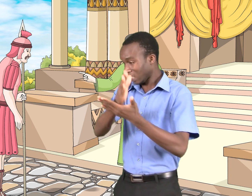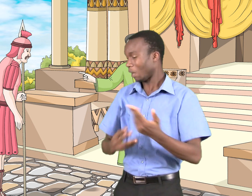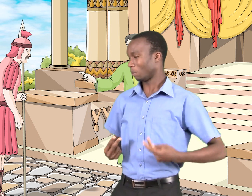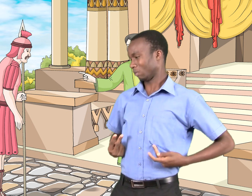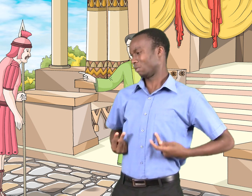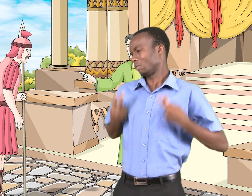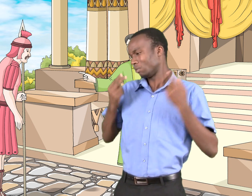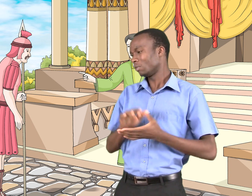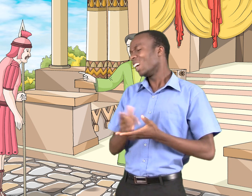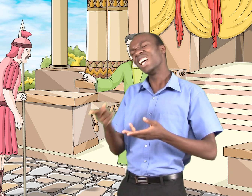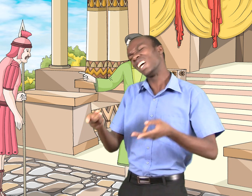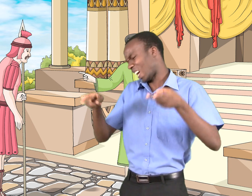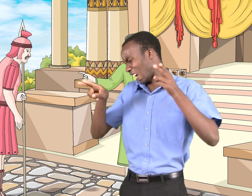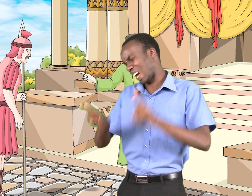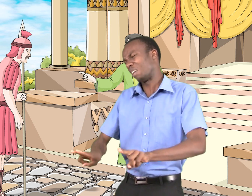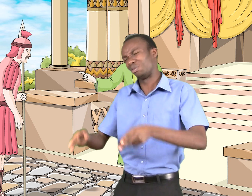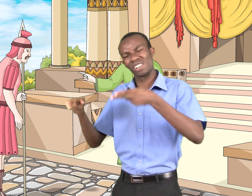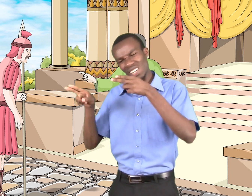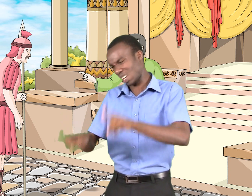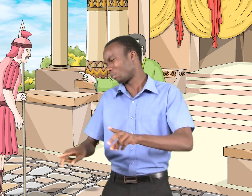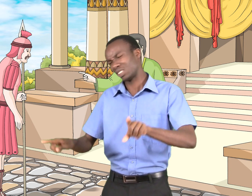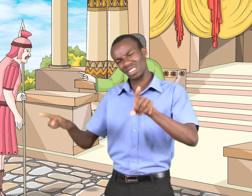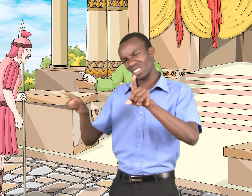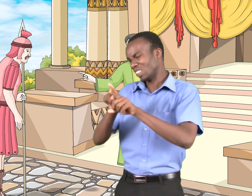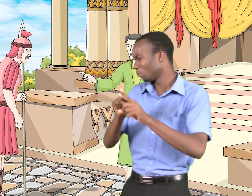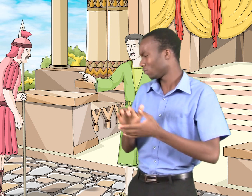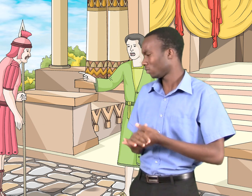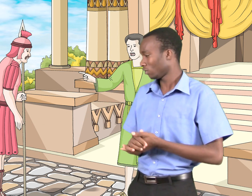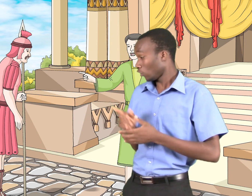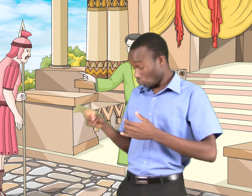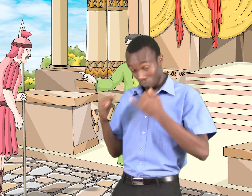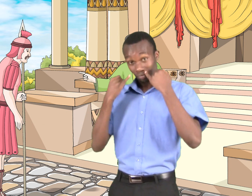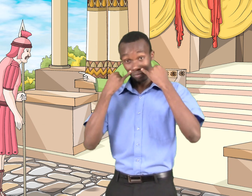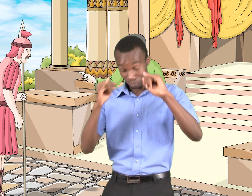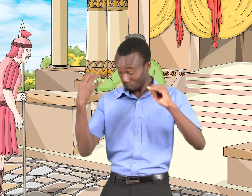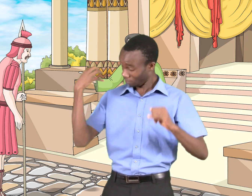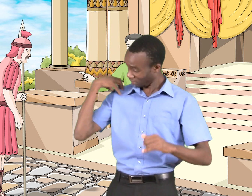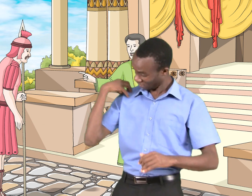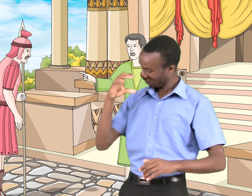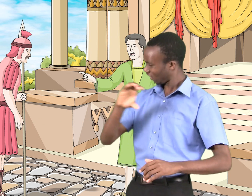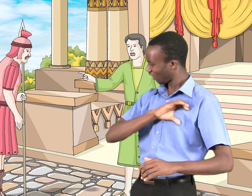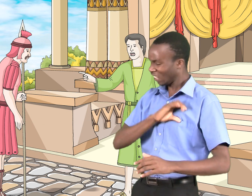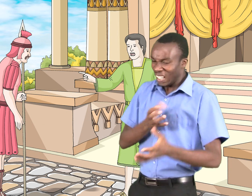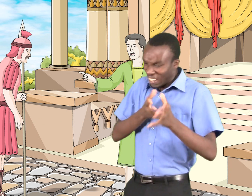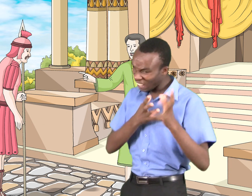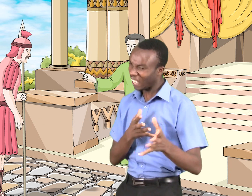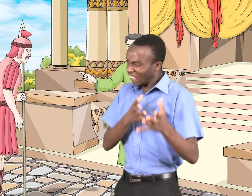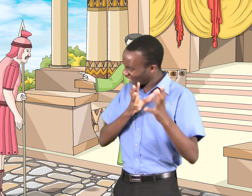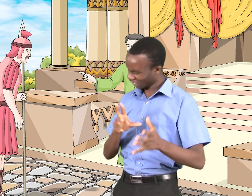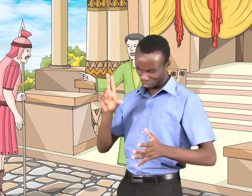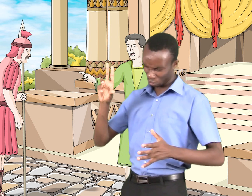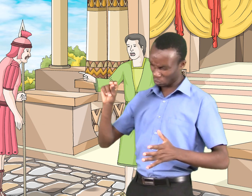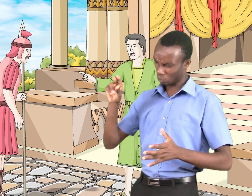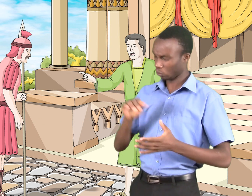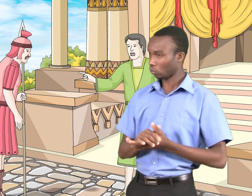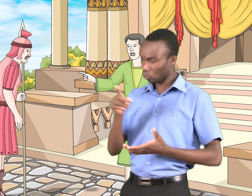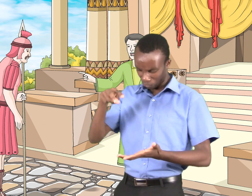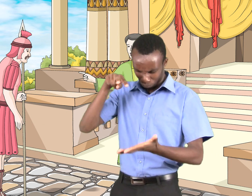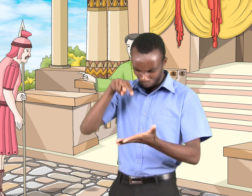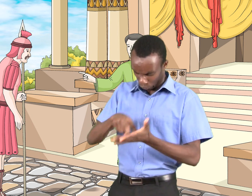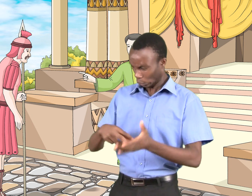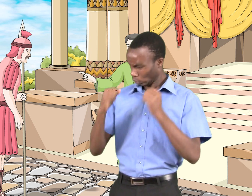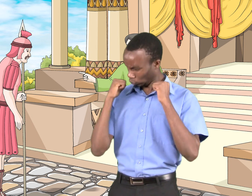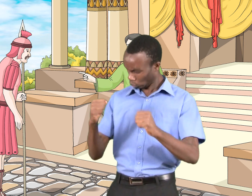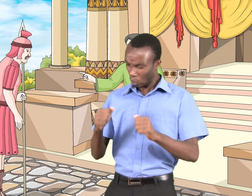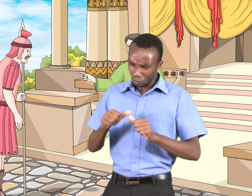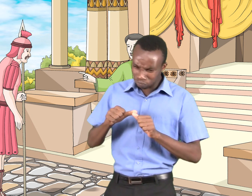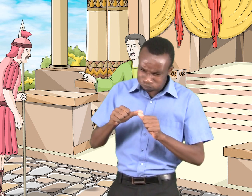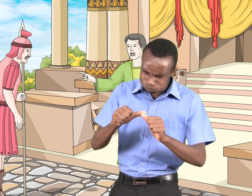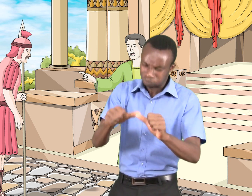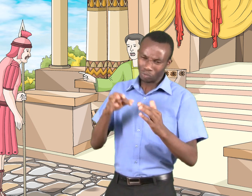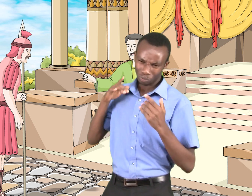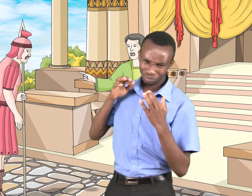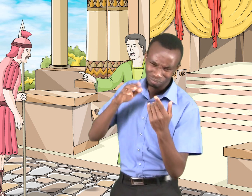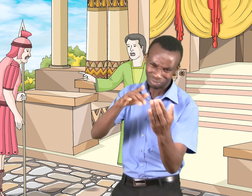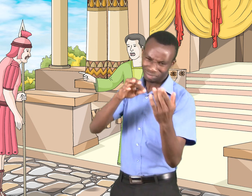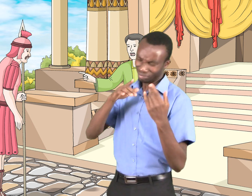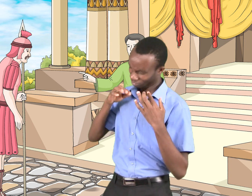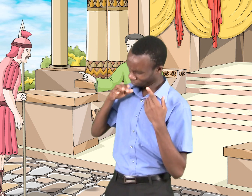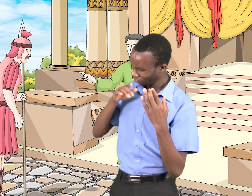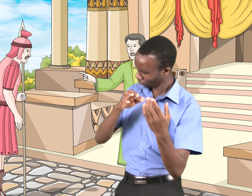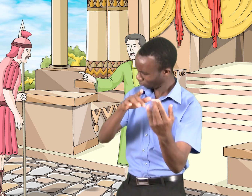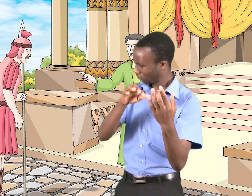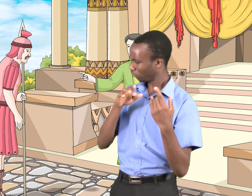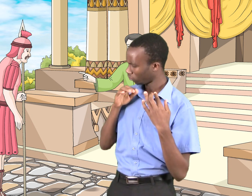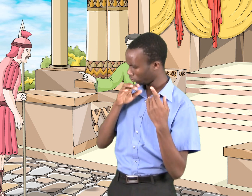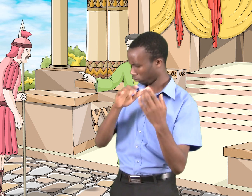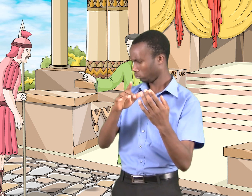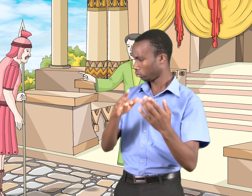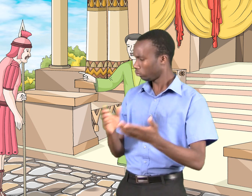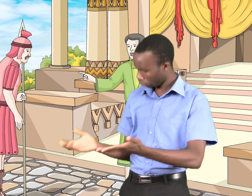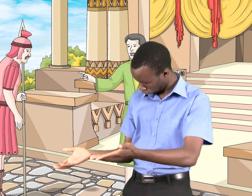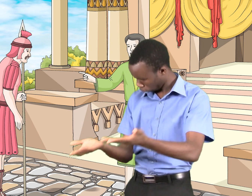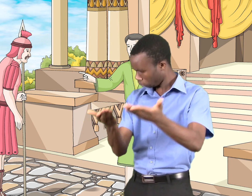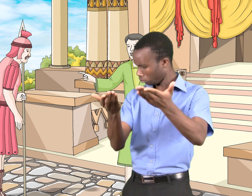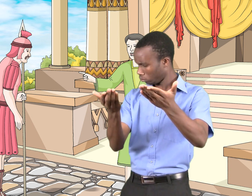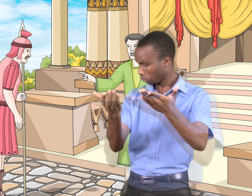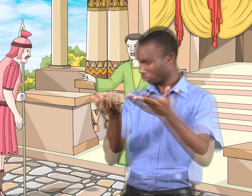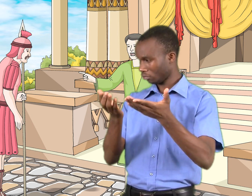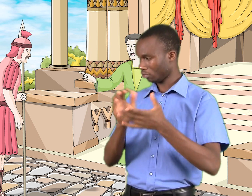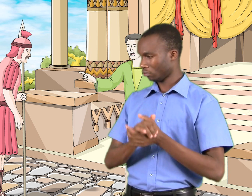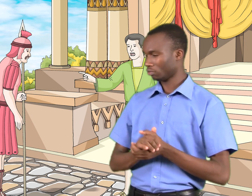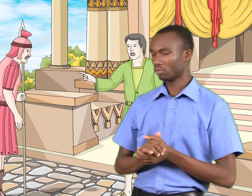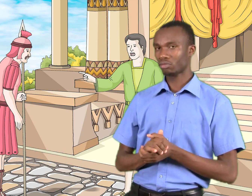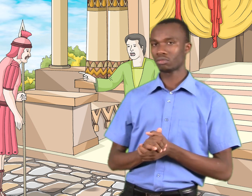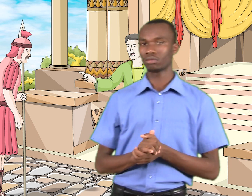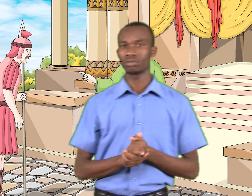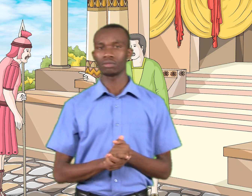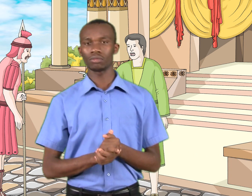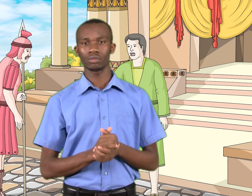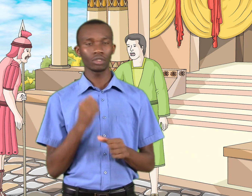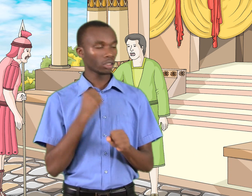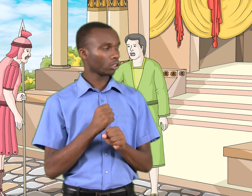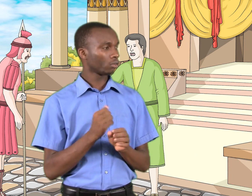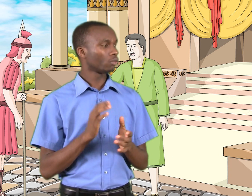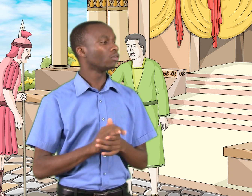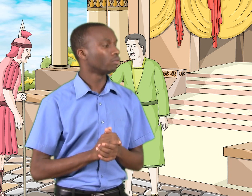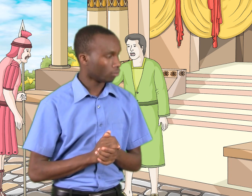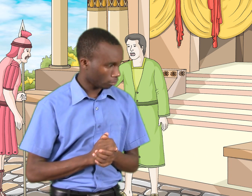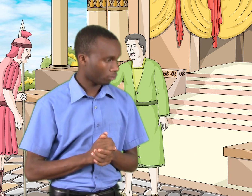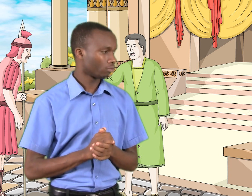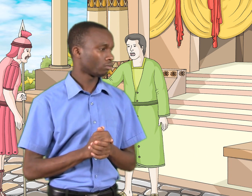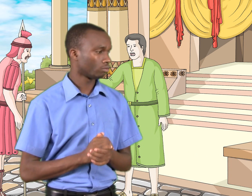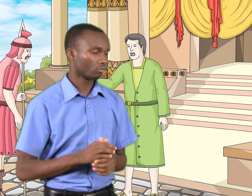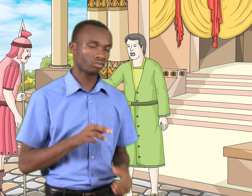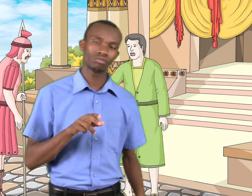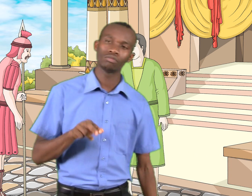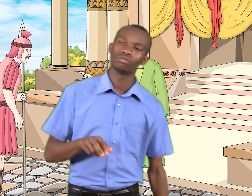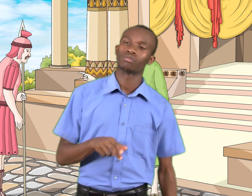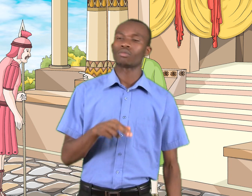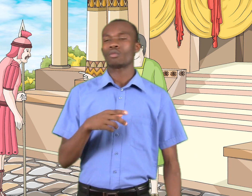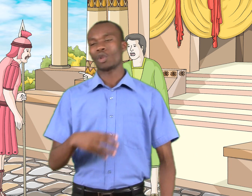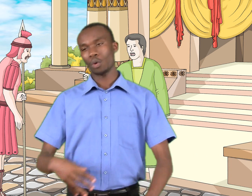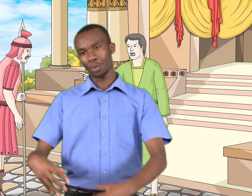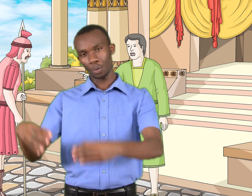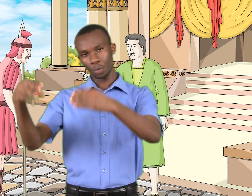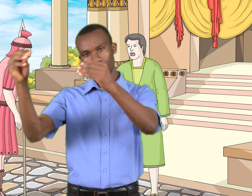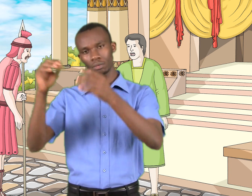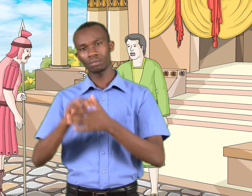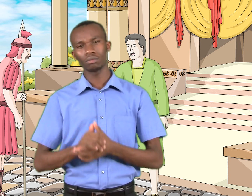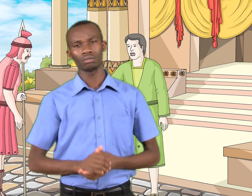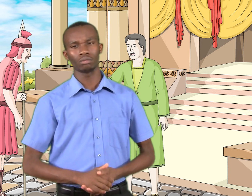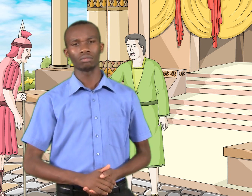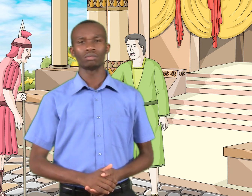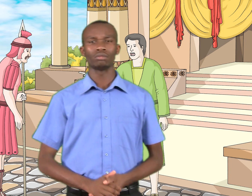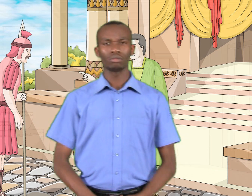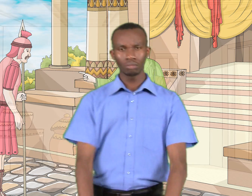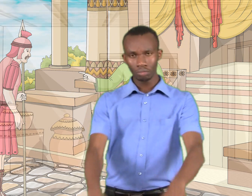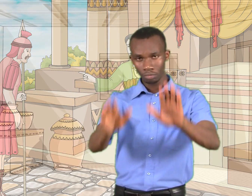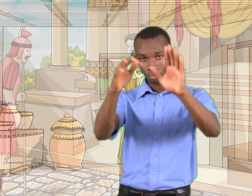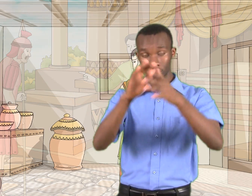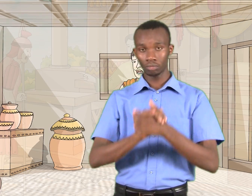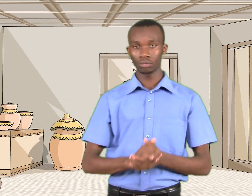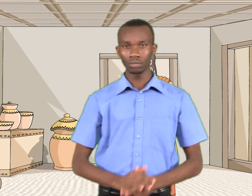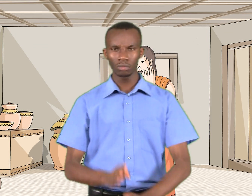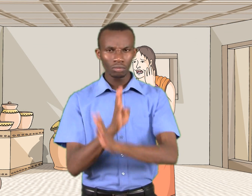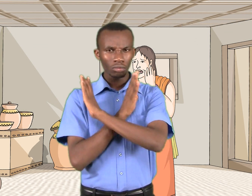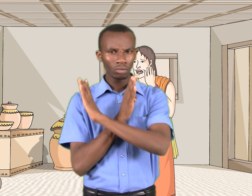Strengthen your attack against the city and demolish it.’ Encourage him with these words.”